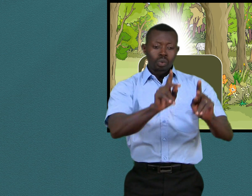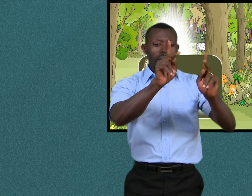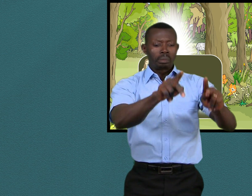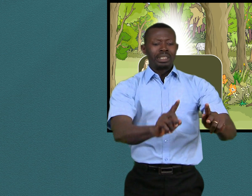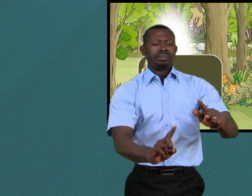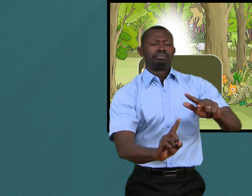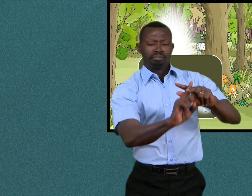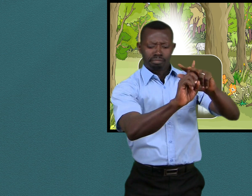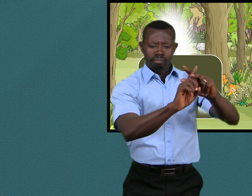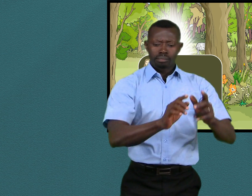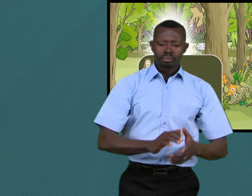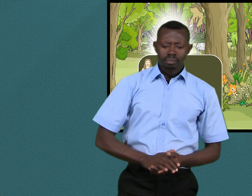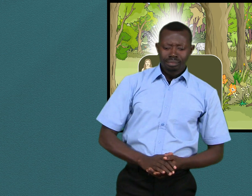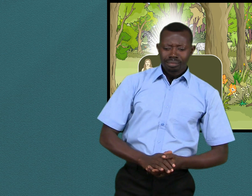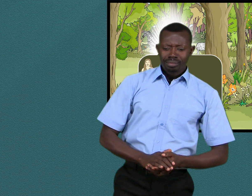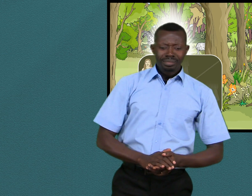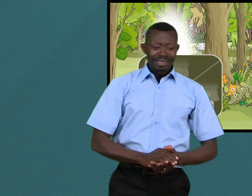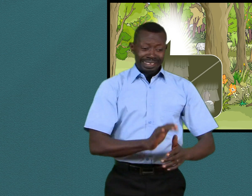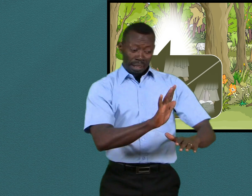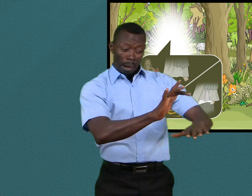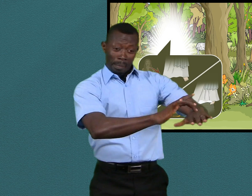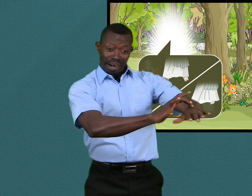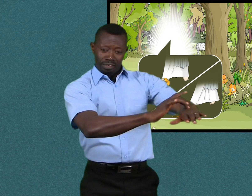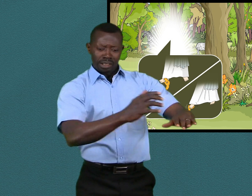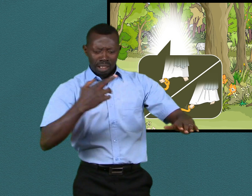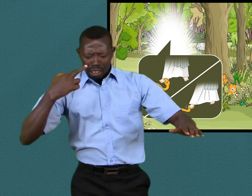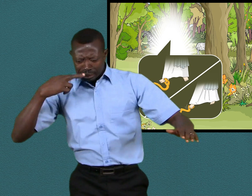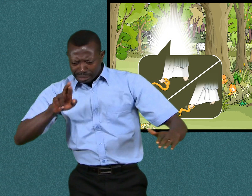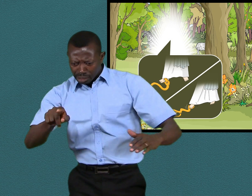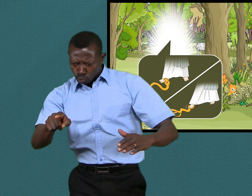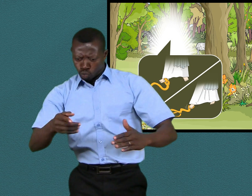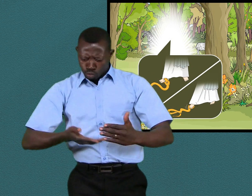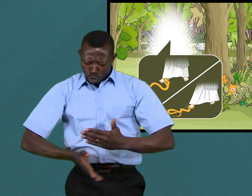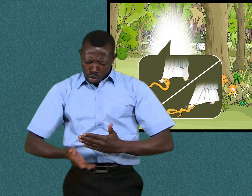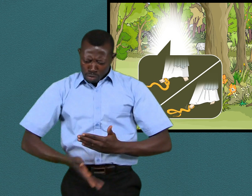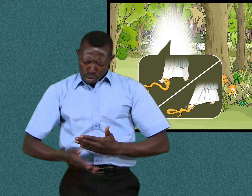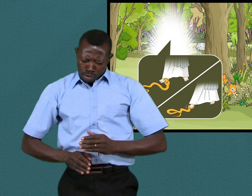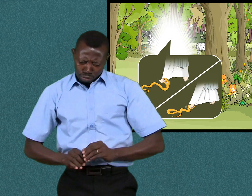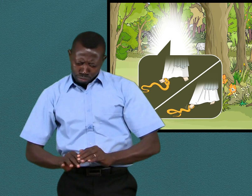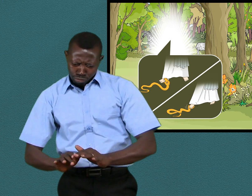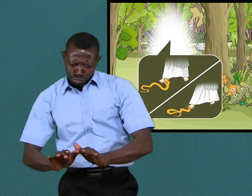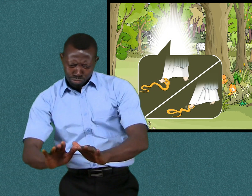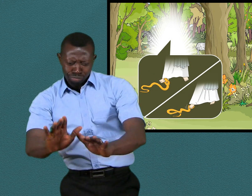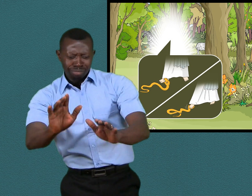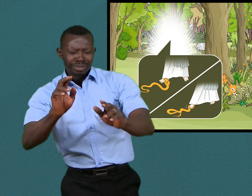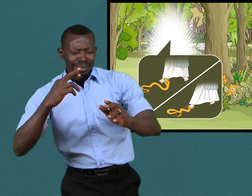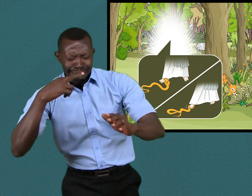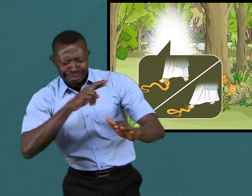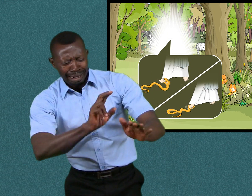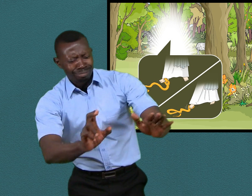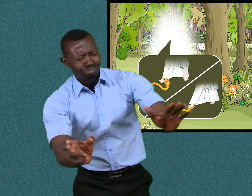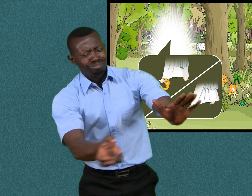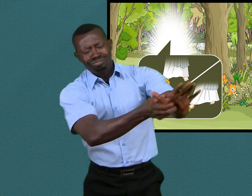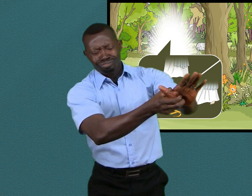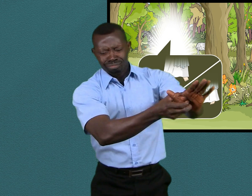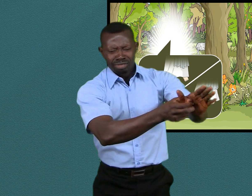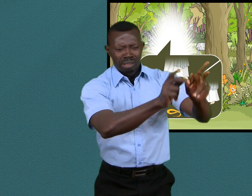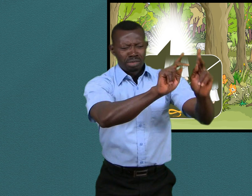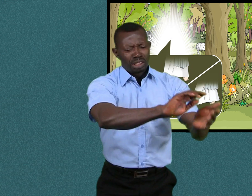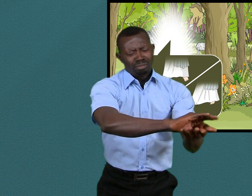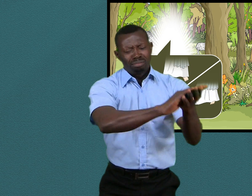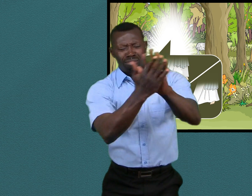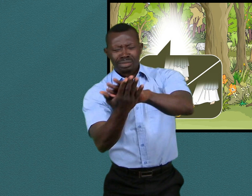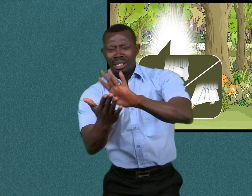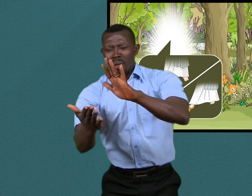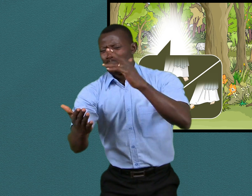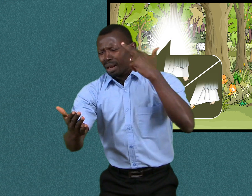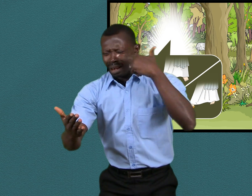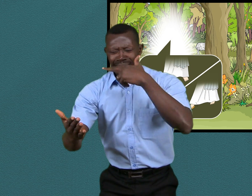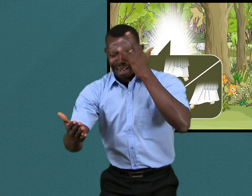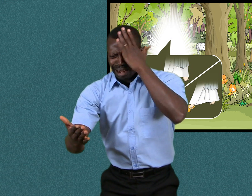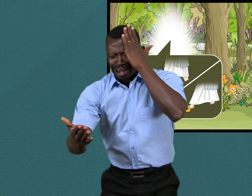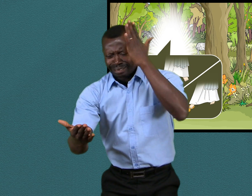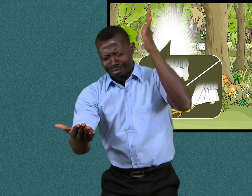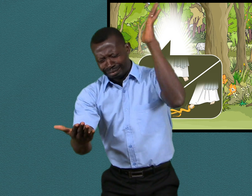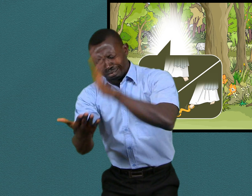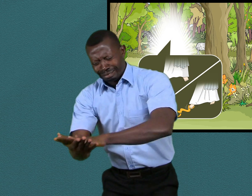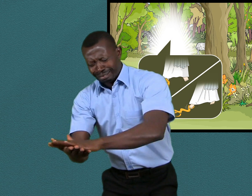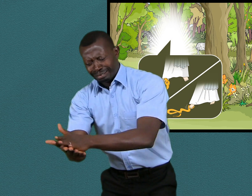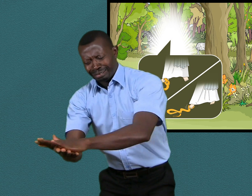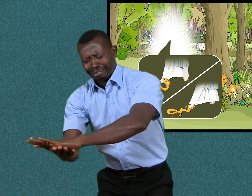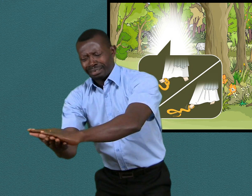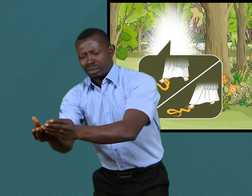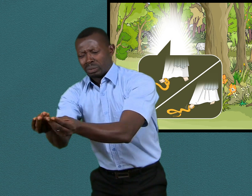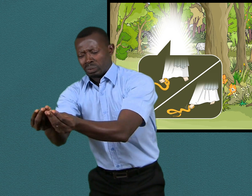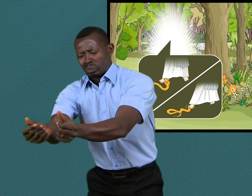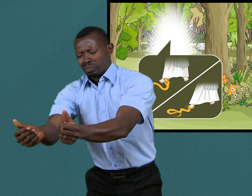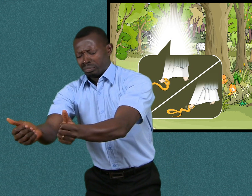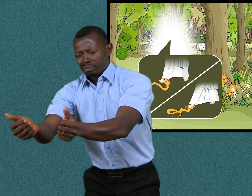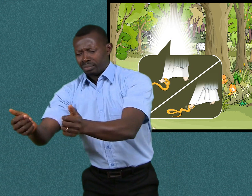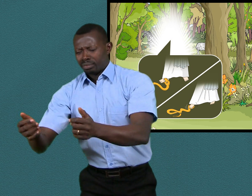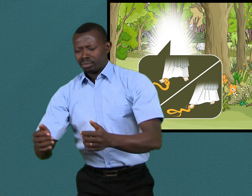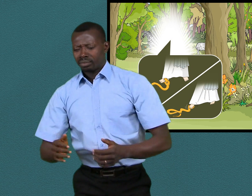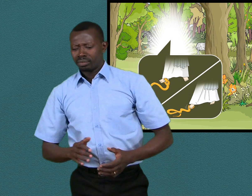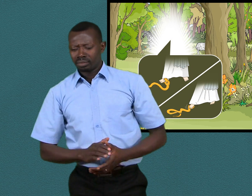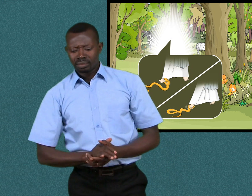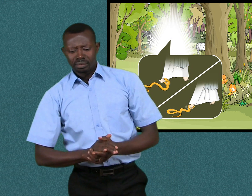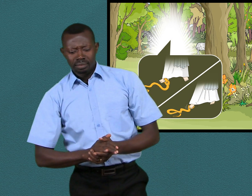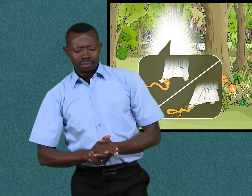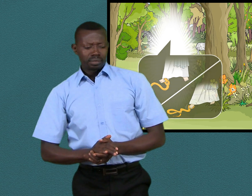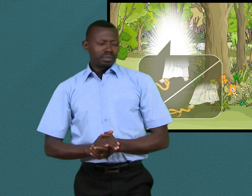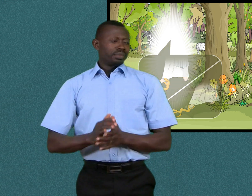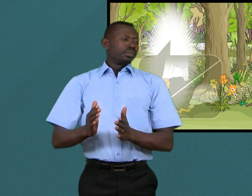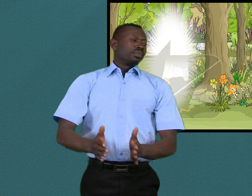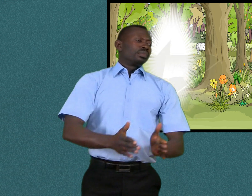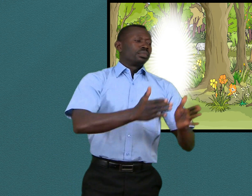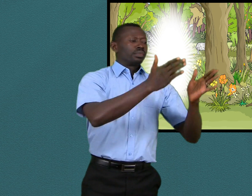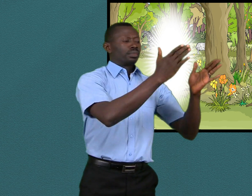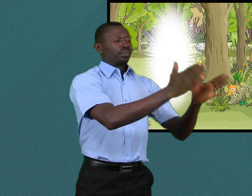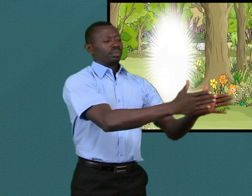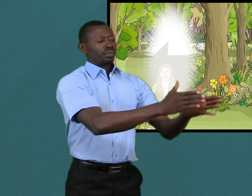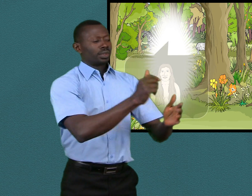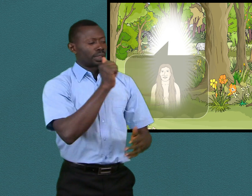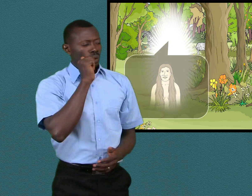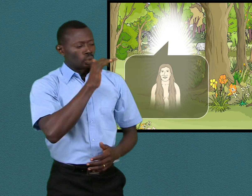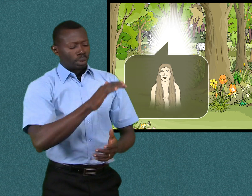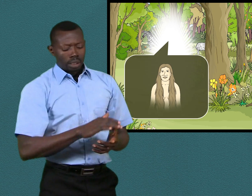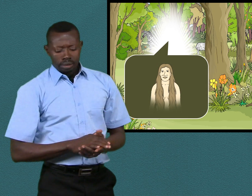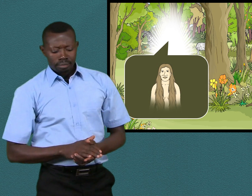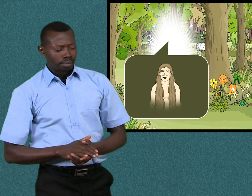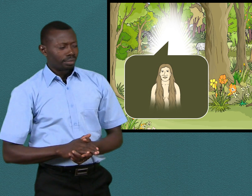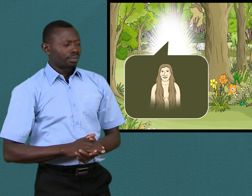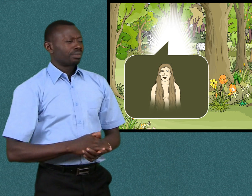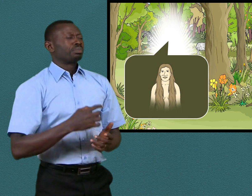He will crush your head, and you will strike his heel.”